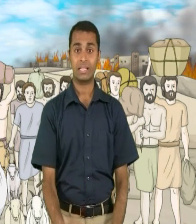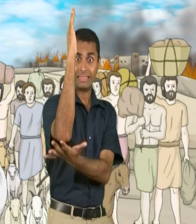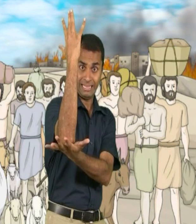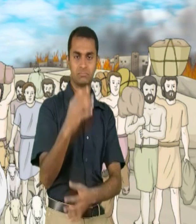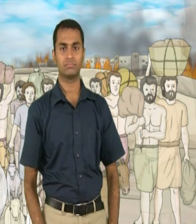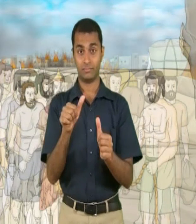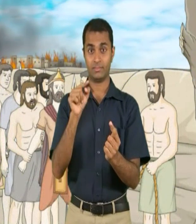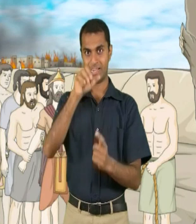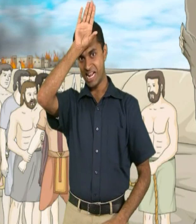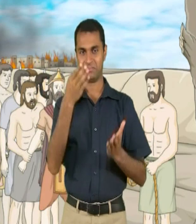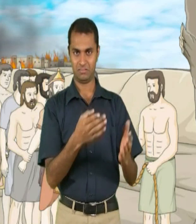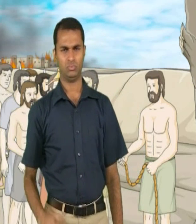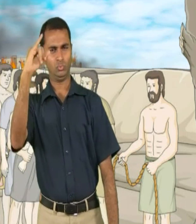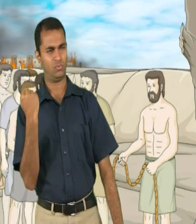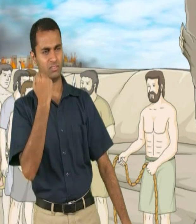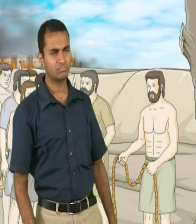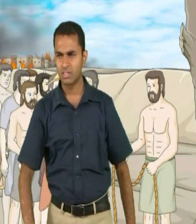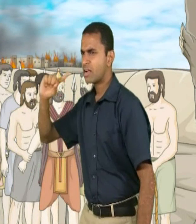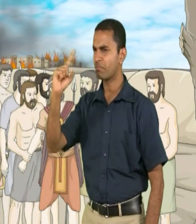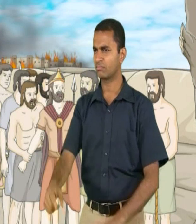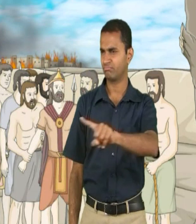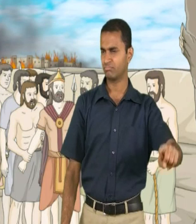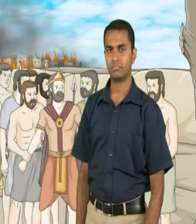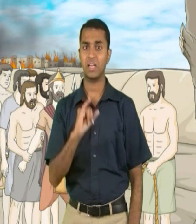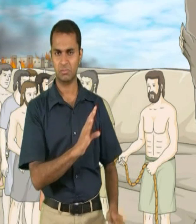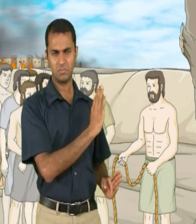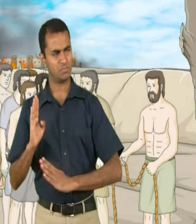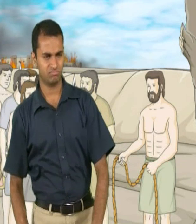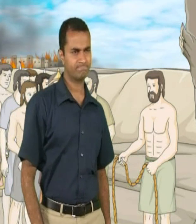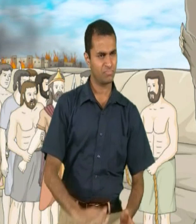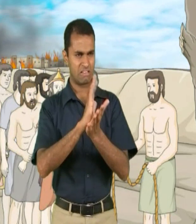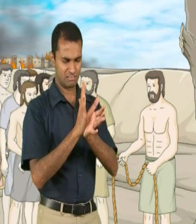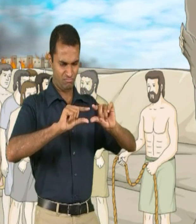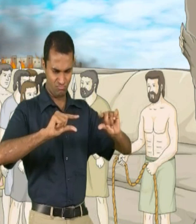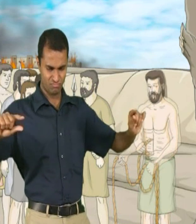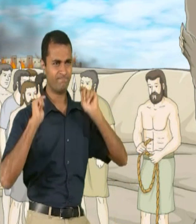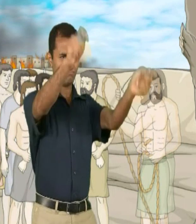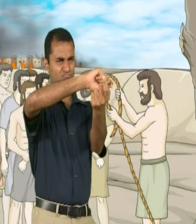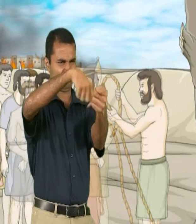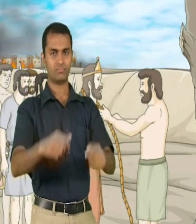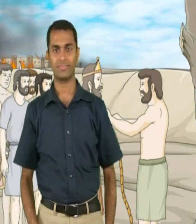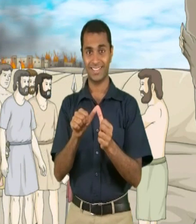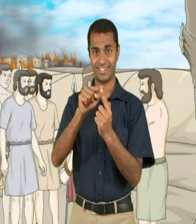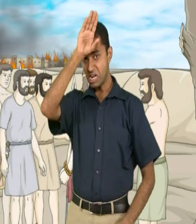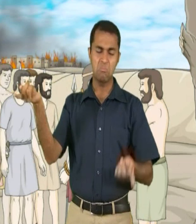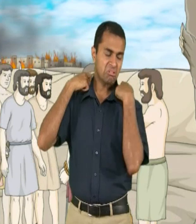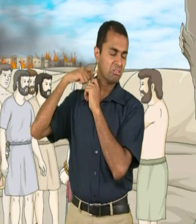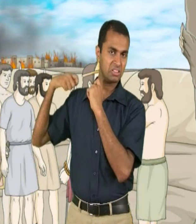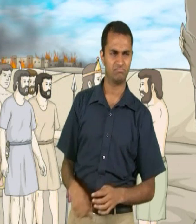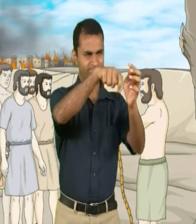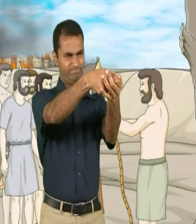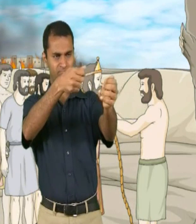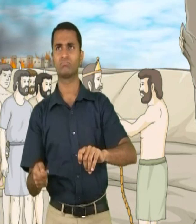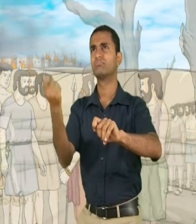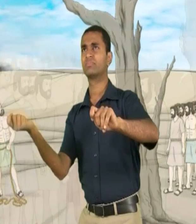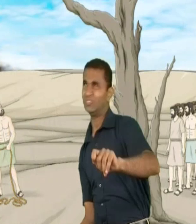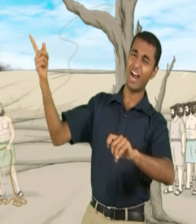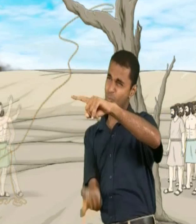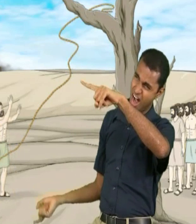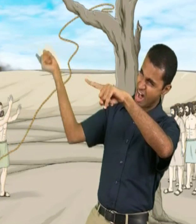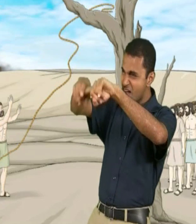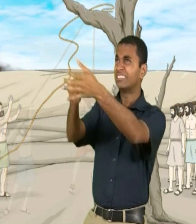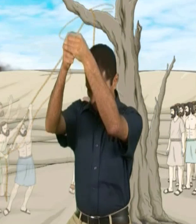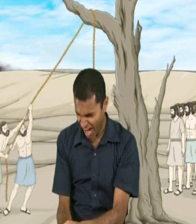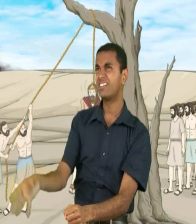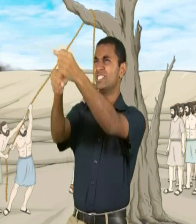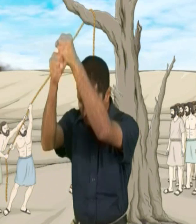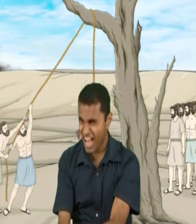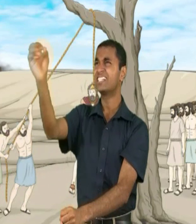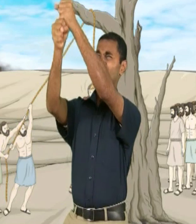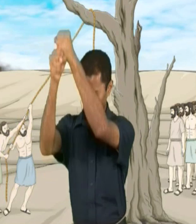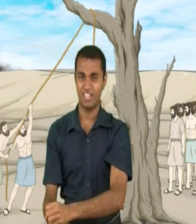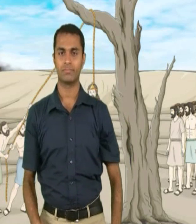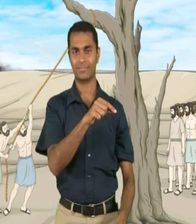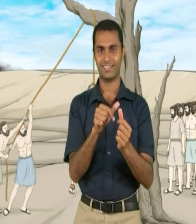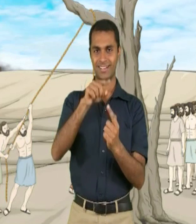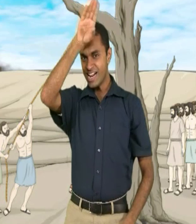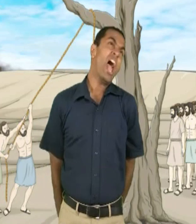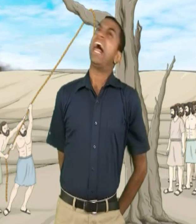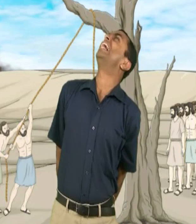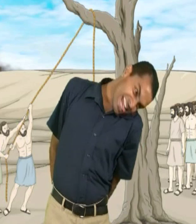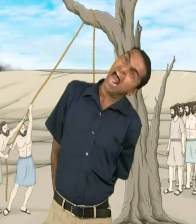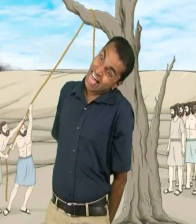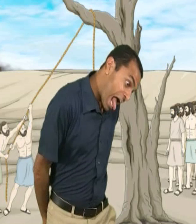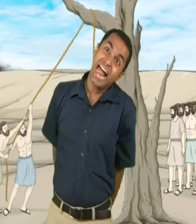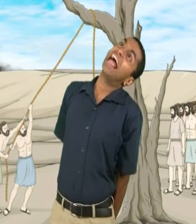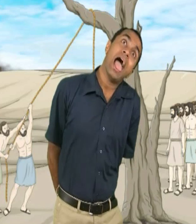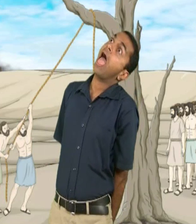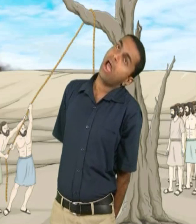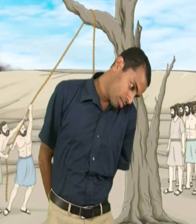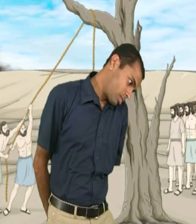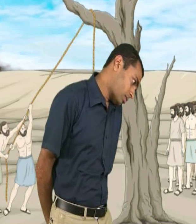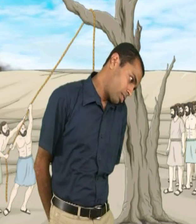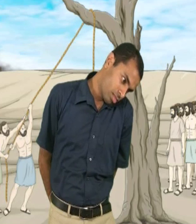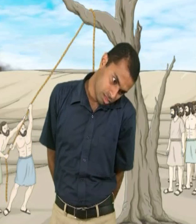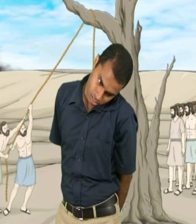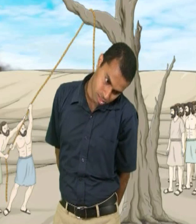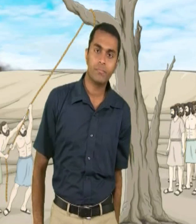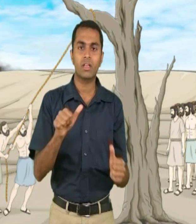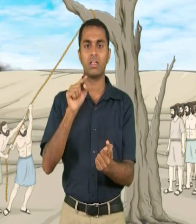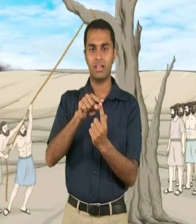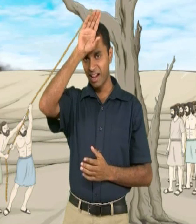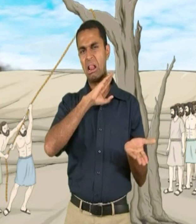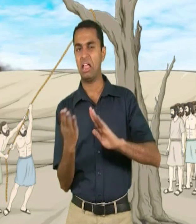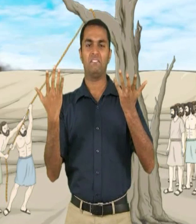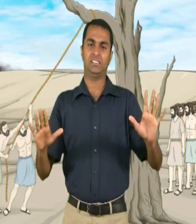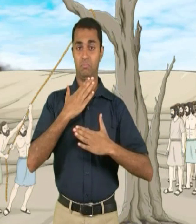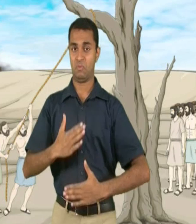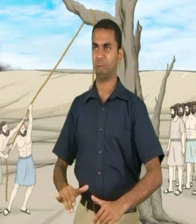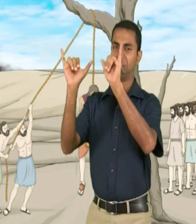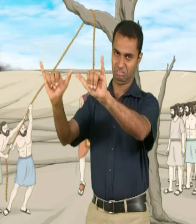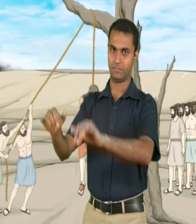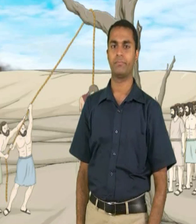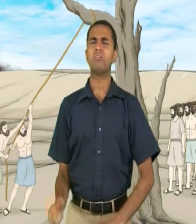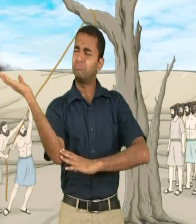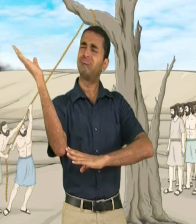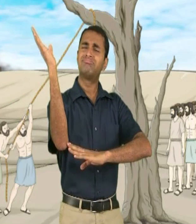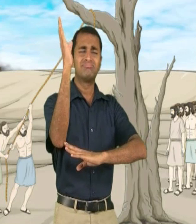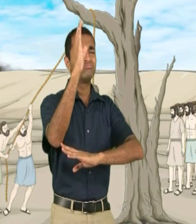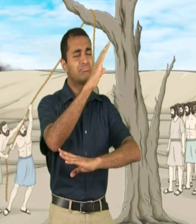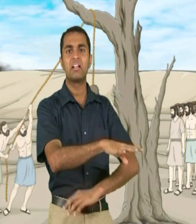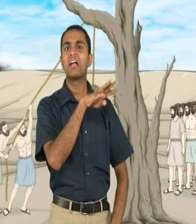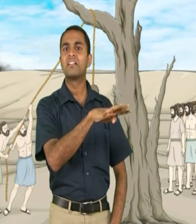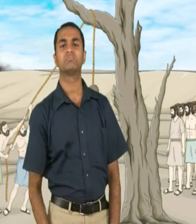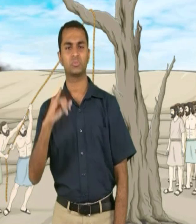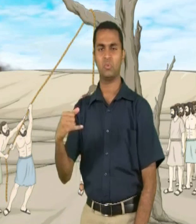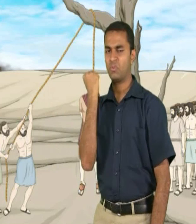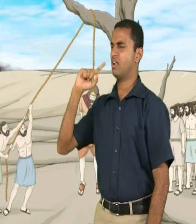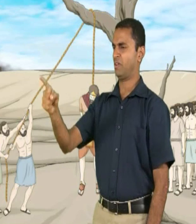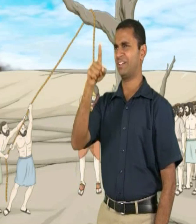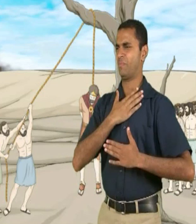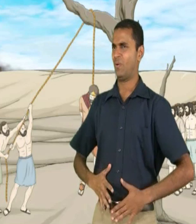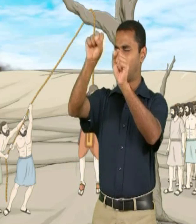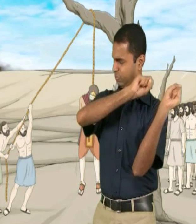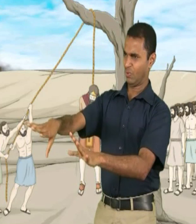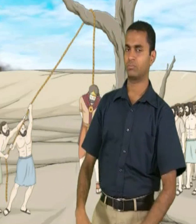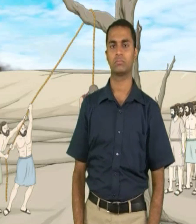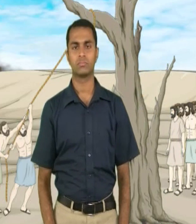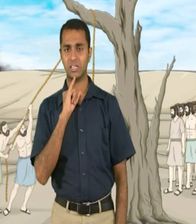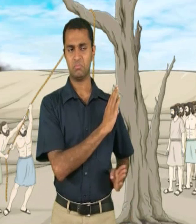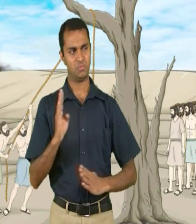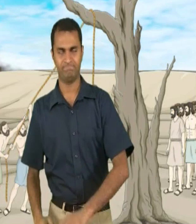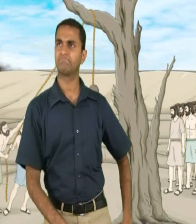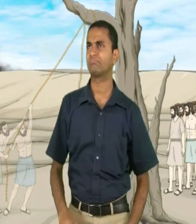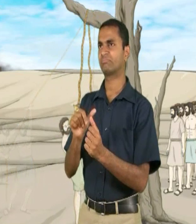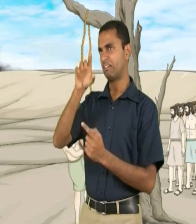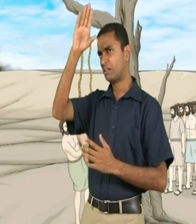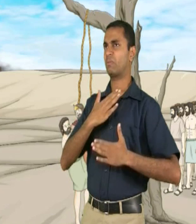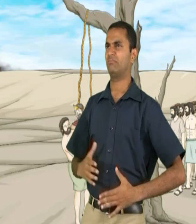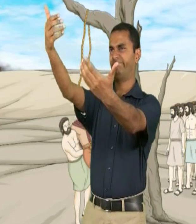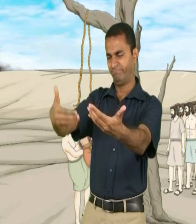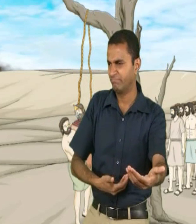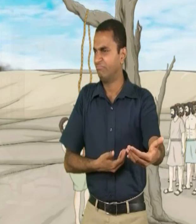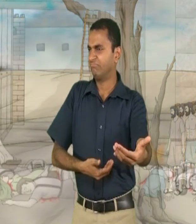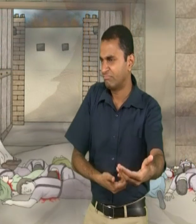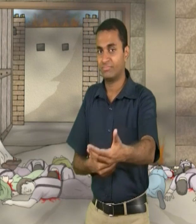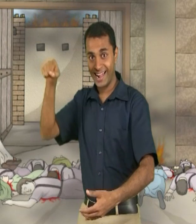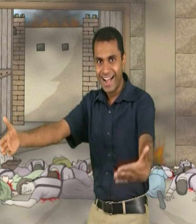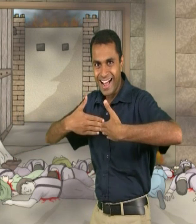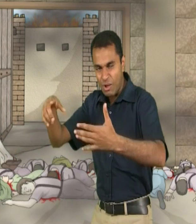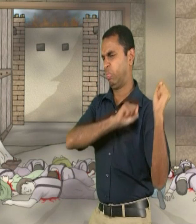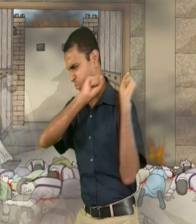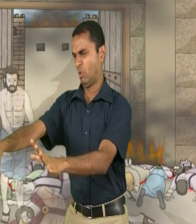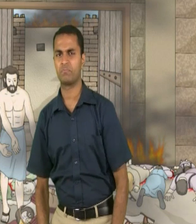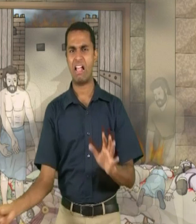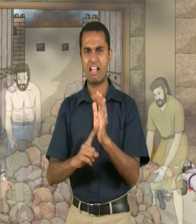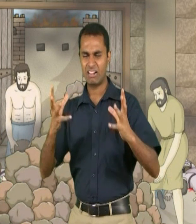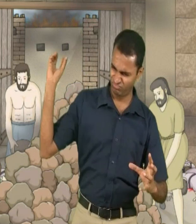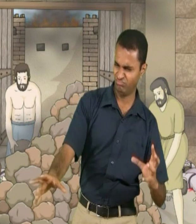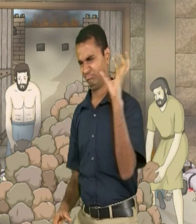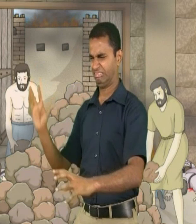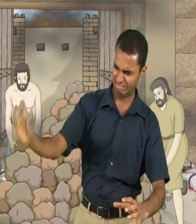He hung the king of Ai on a tree until evening, and at sunset Joshua commanded that they take down the body from the tree and throw it down at the entrance of the city gate.